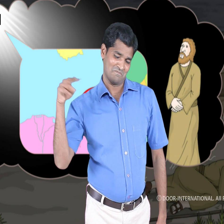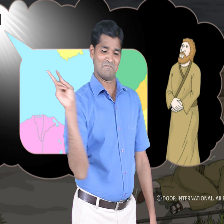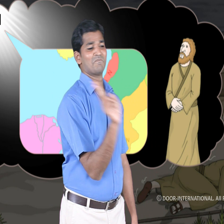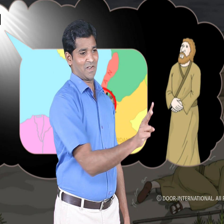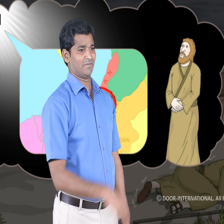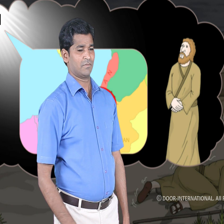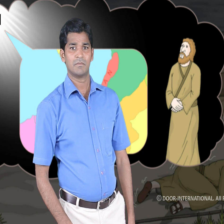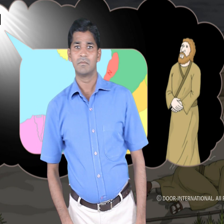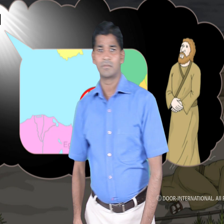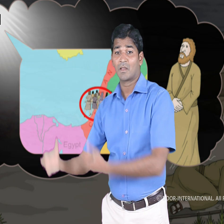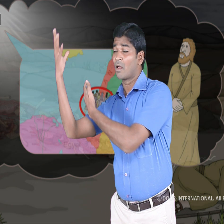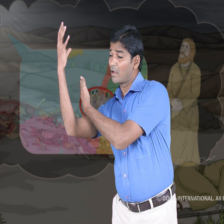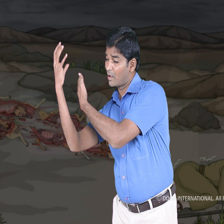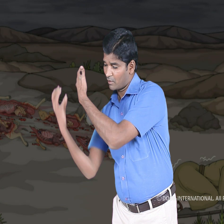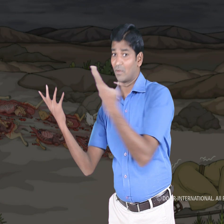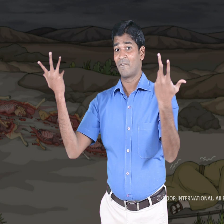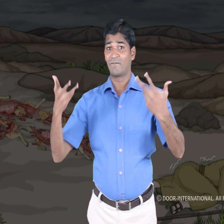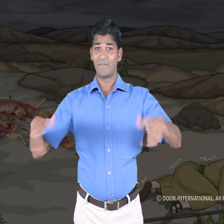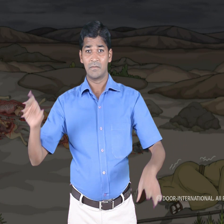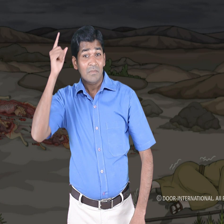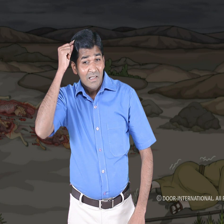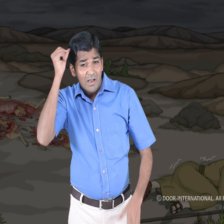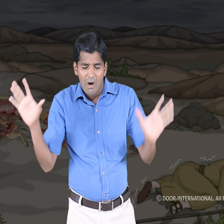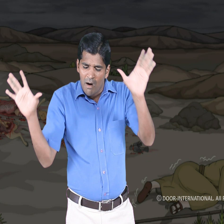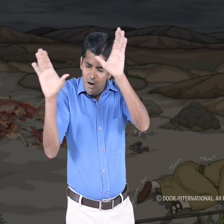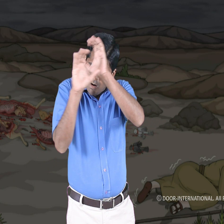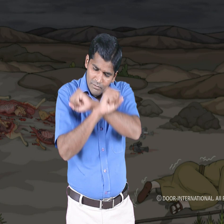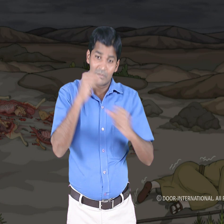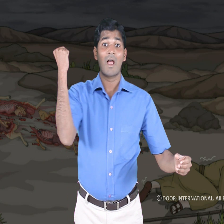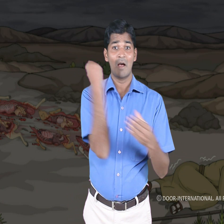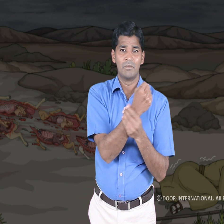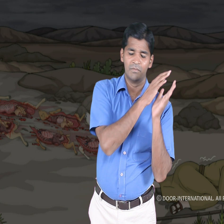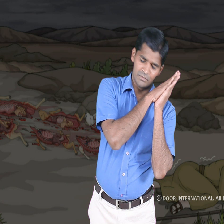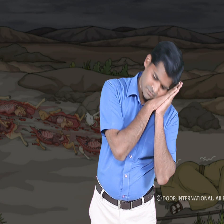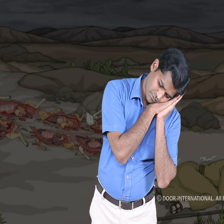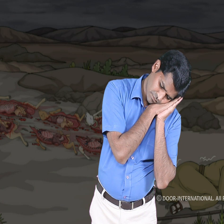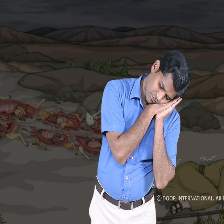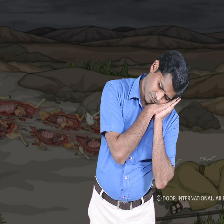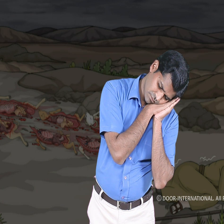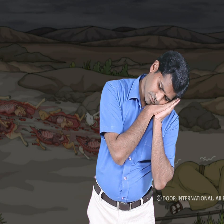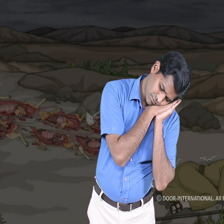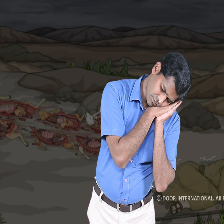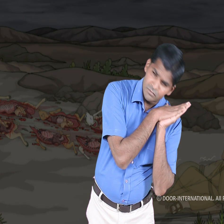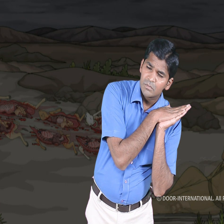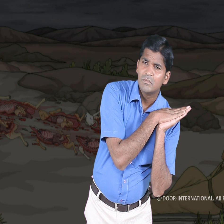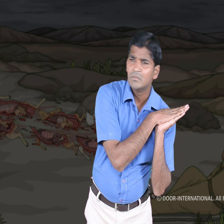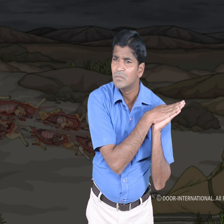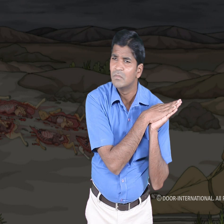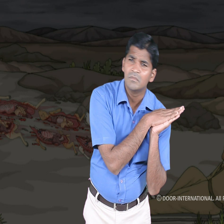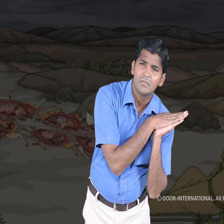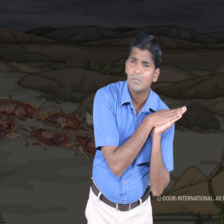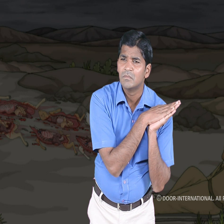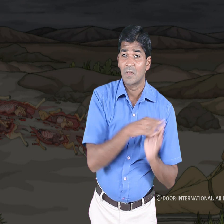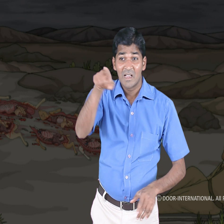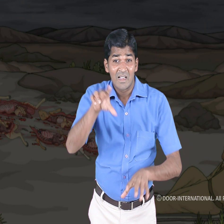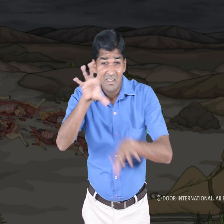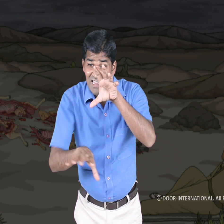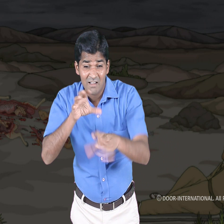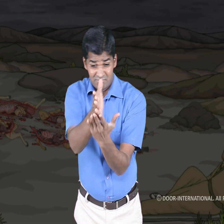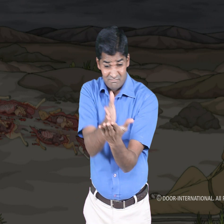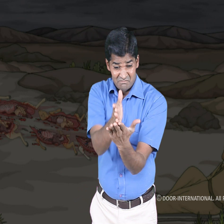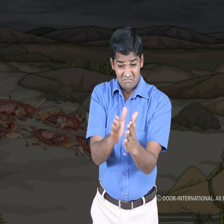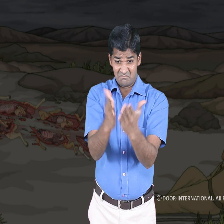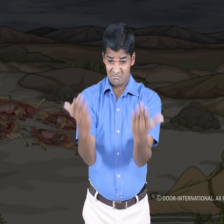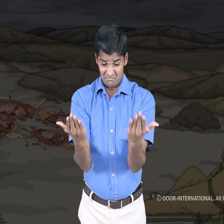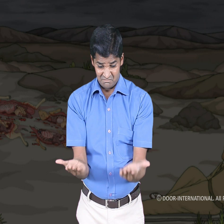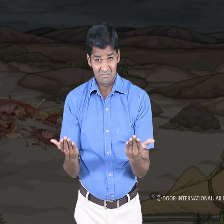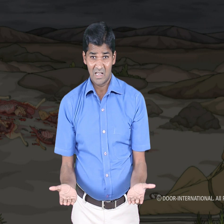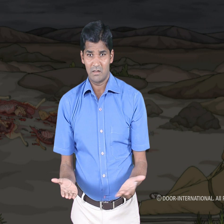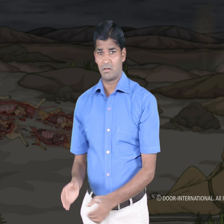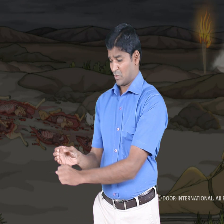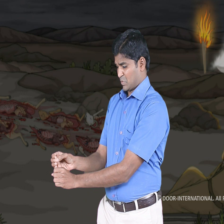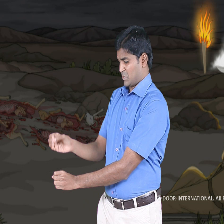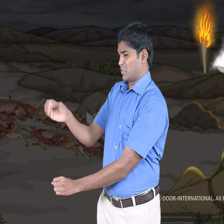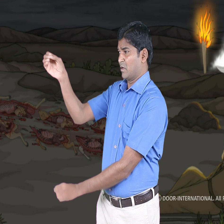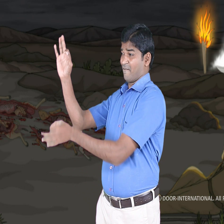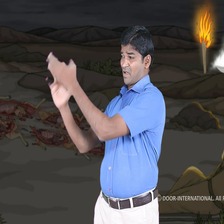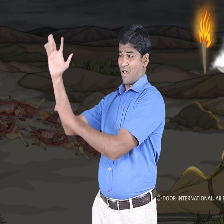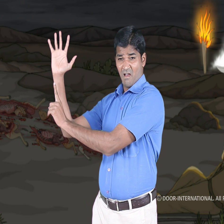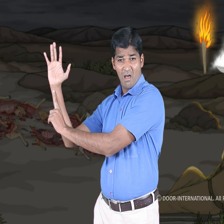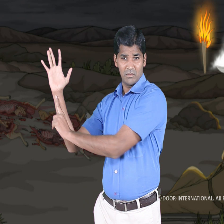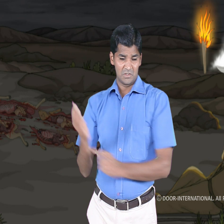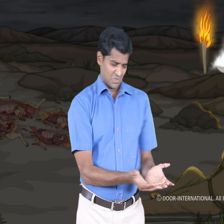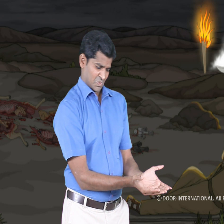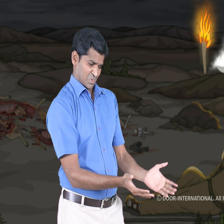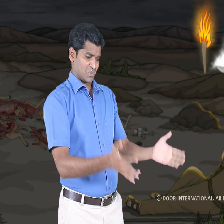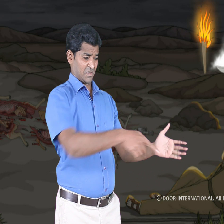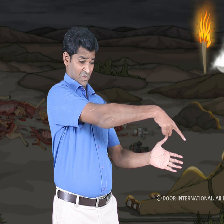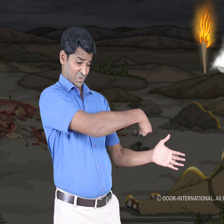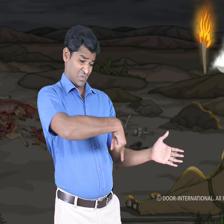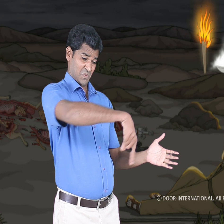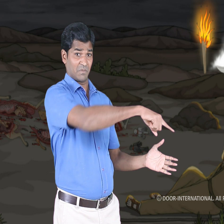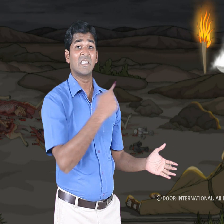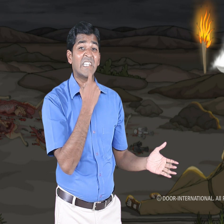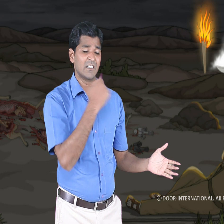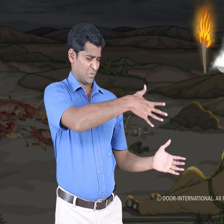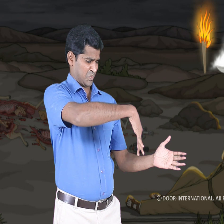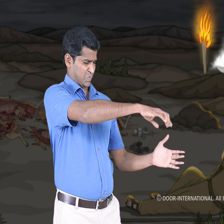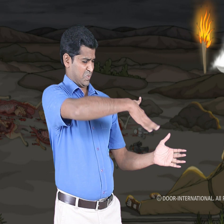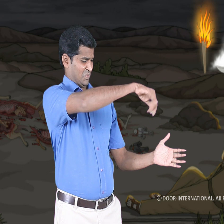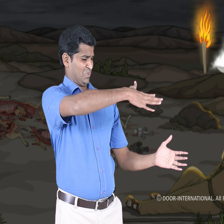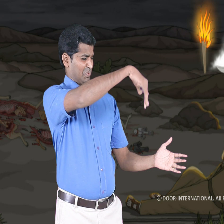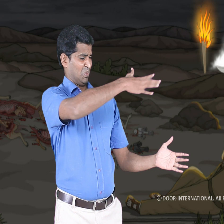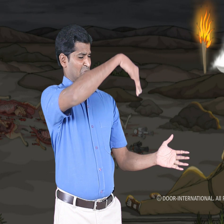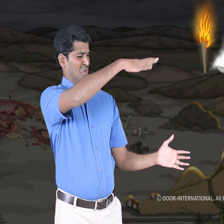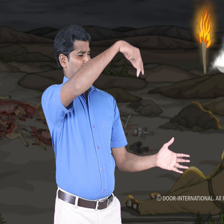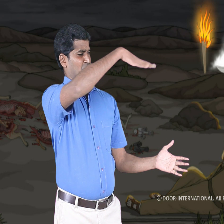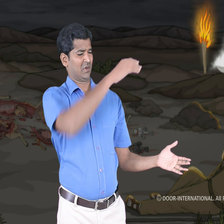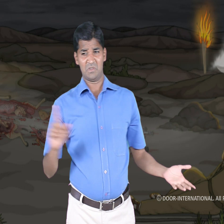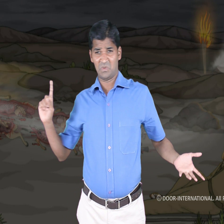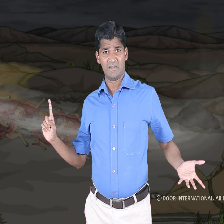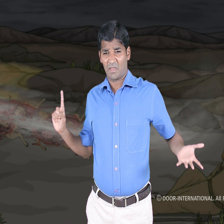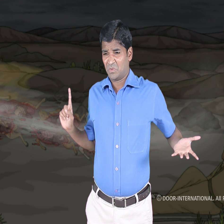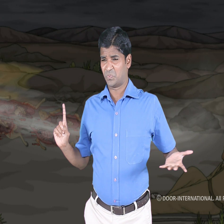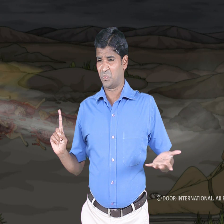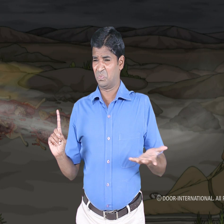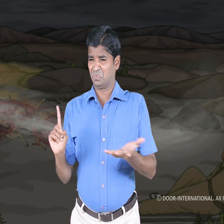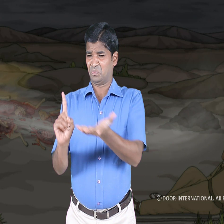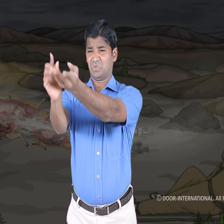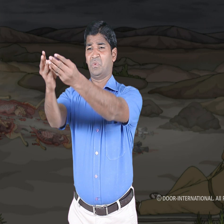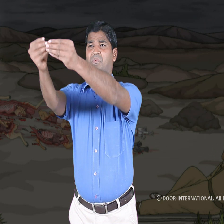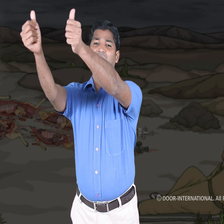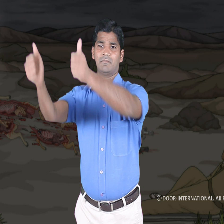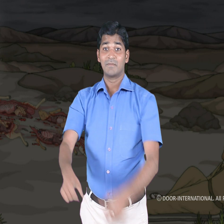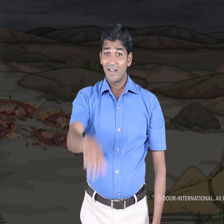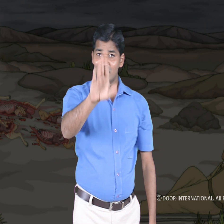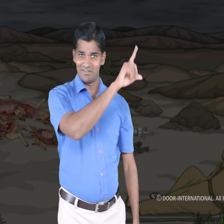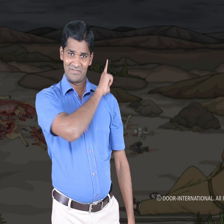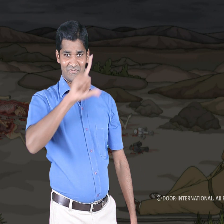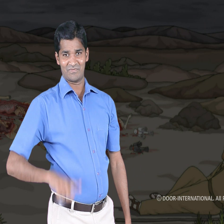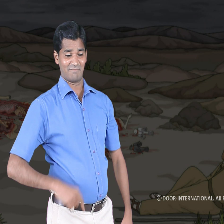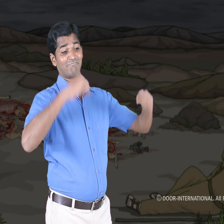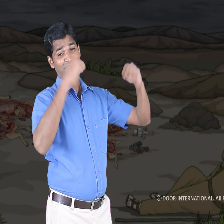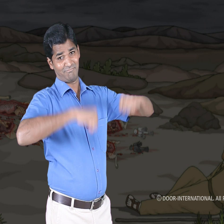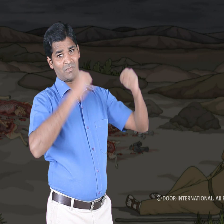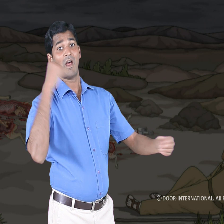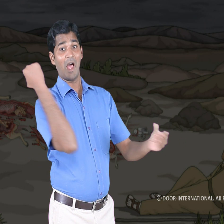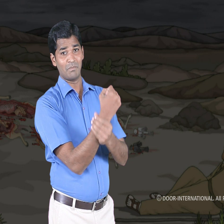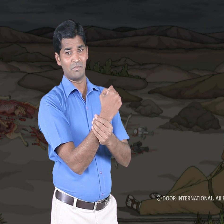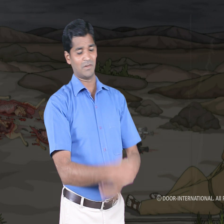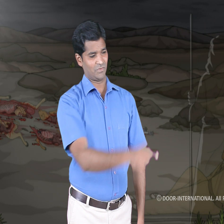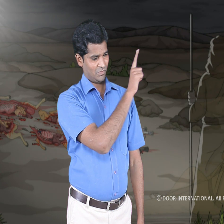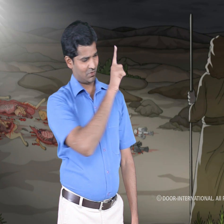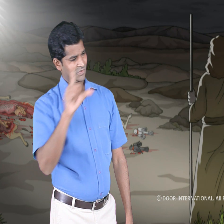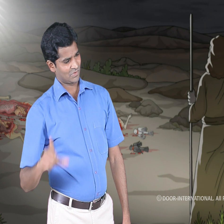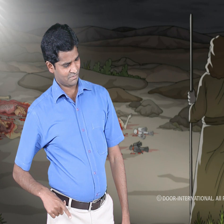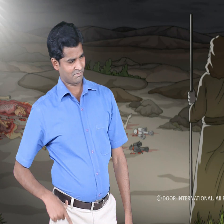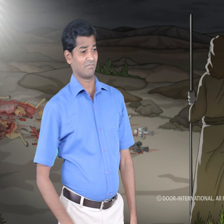When the sun had set and darkness had fallen, behold, a smoking firepot and a flaming torch appeared and passed between the halves of the carcasses.